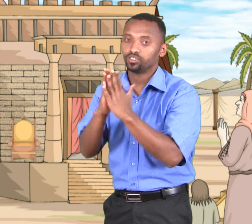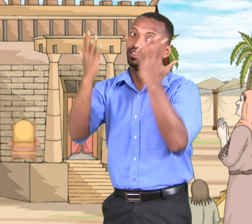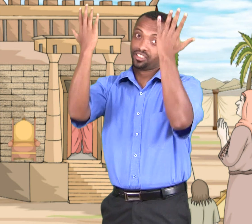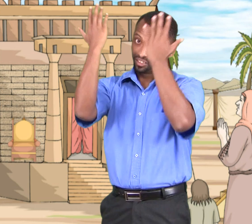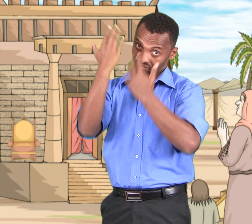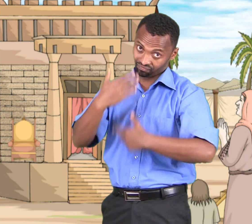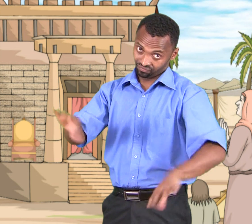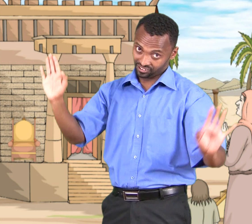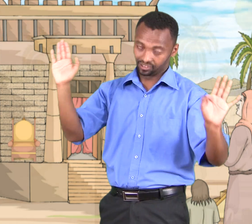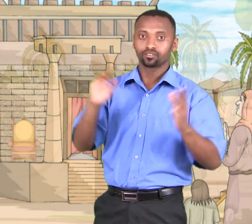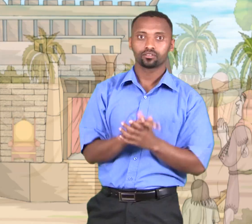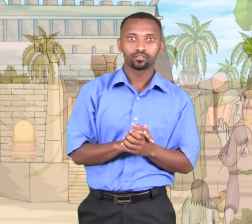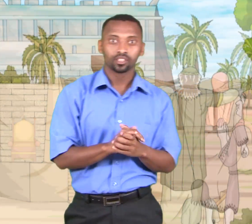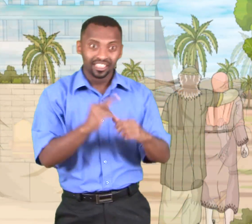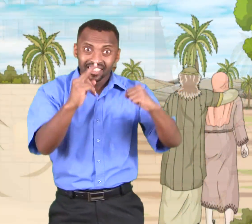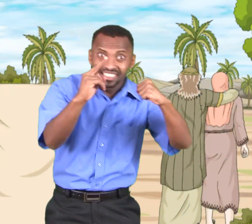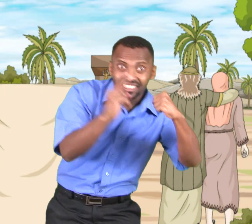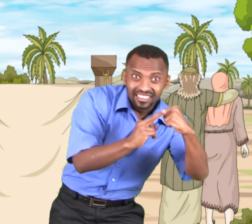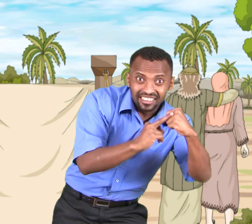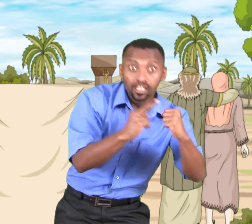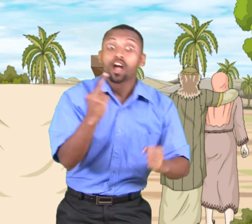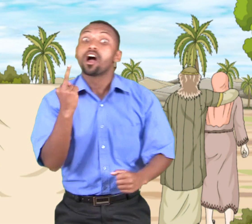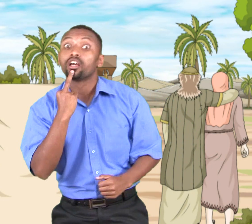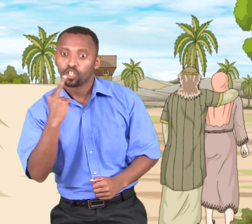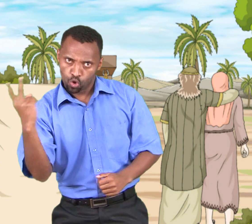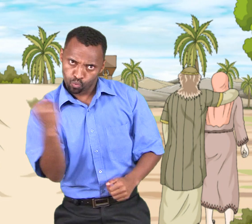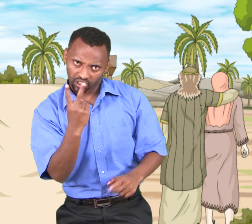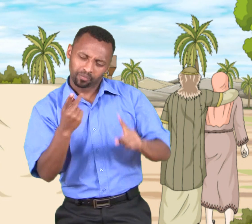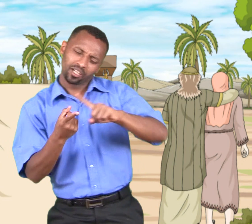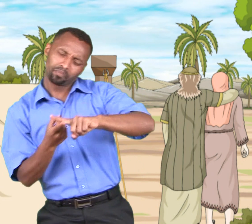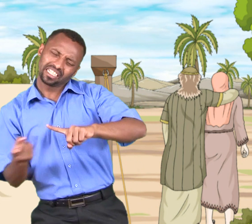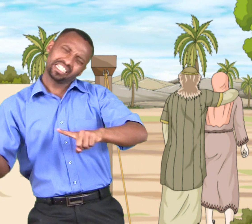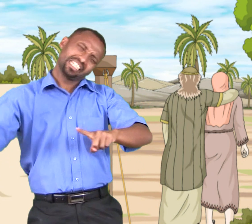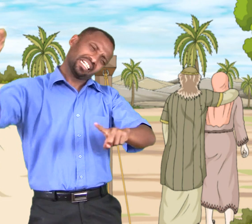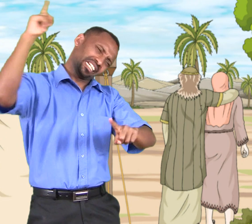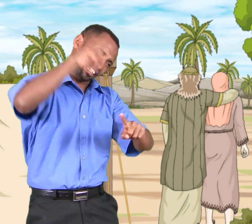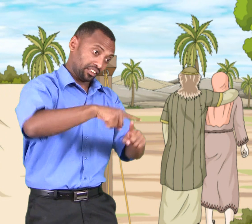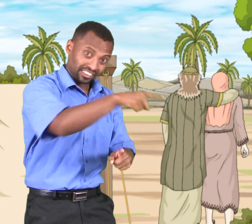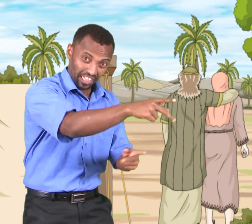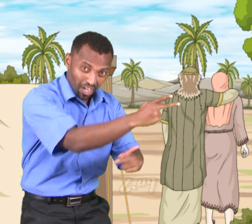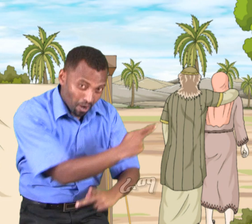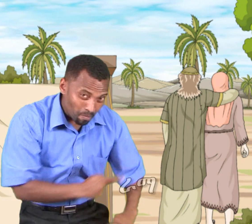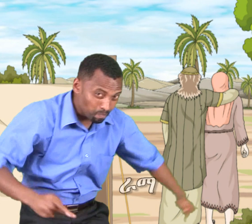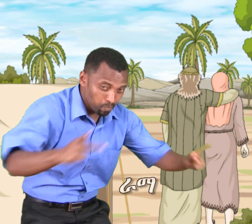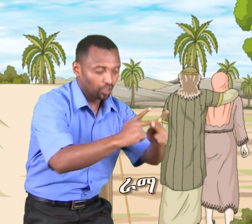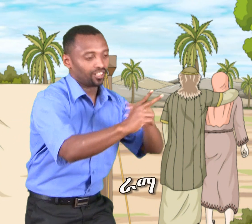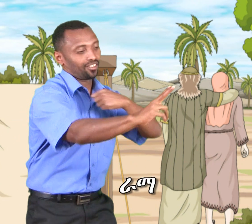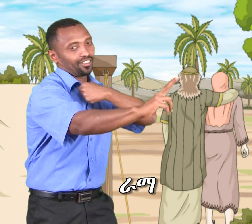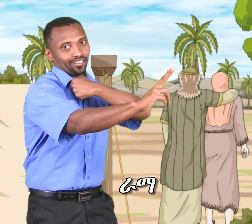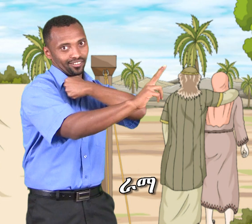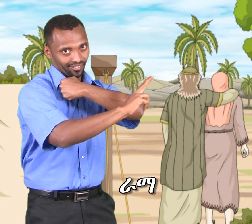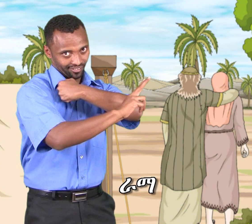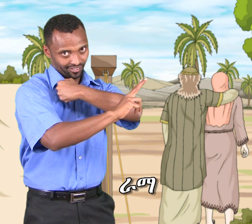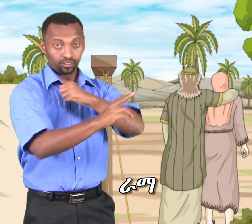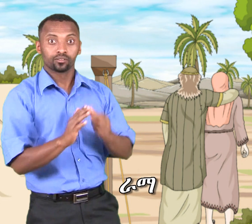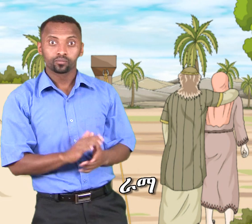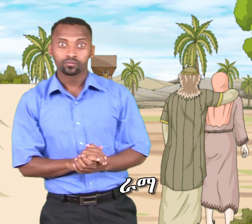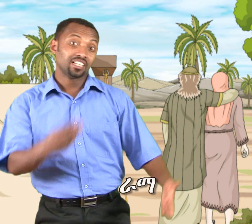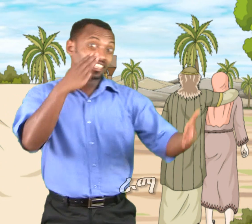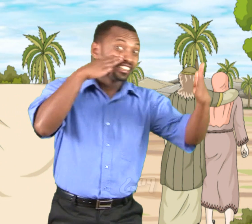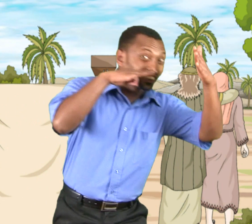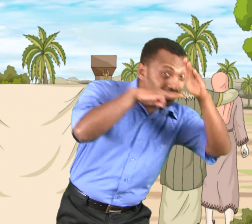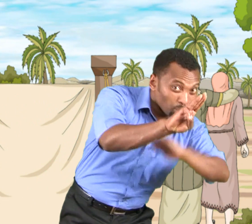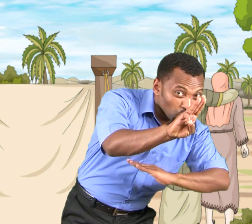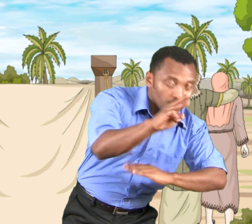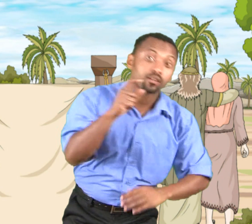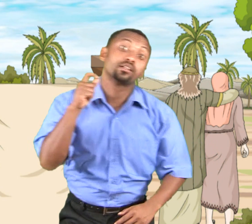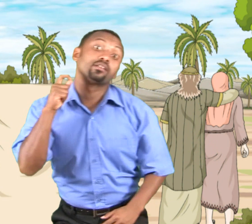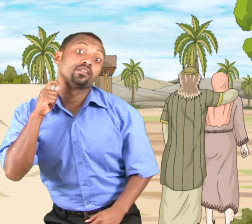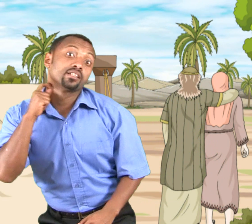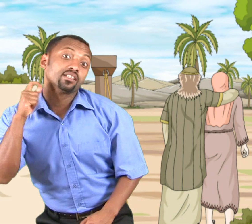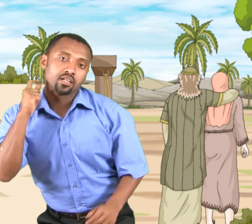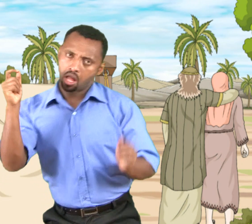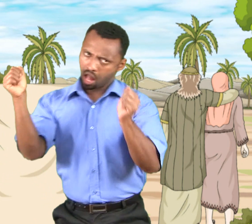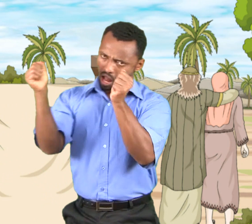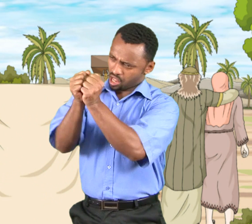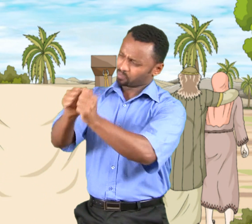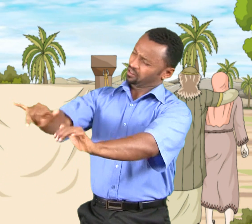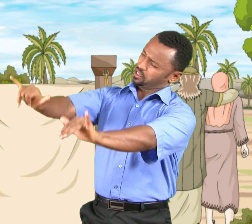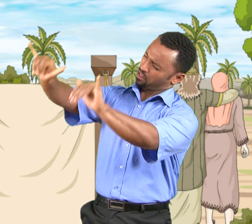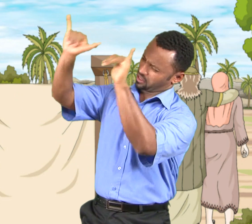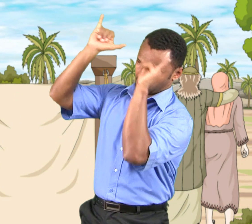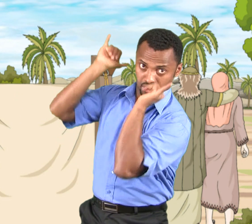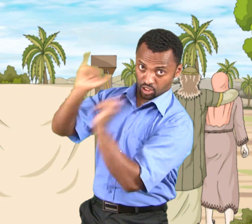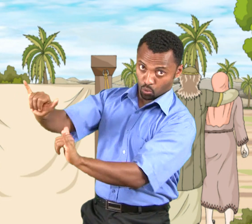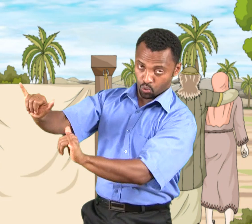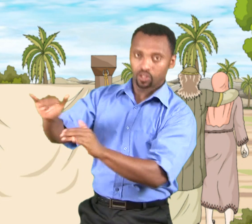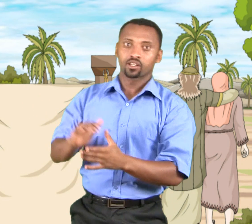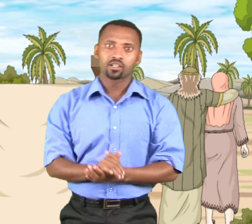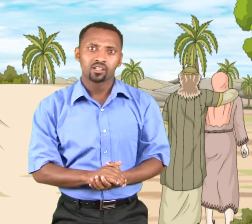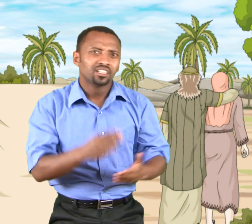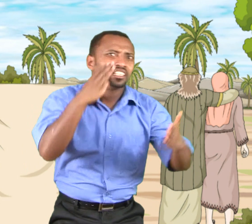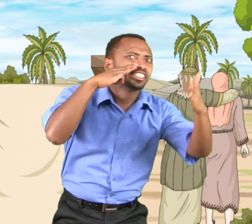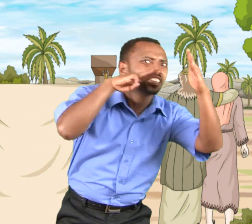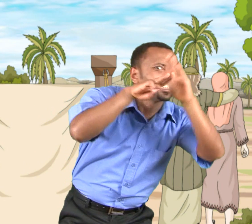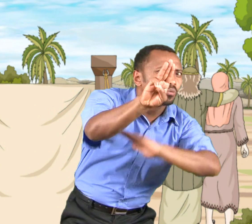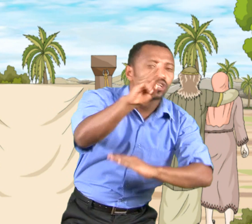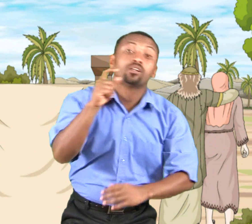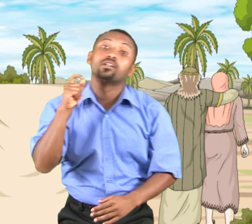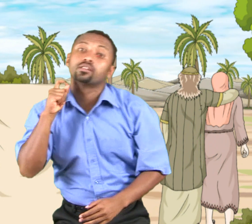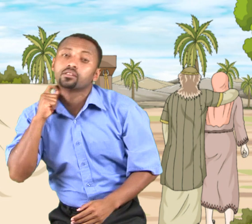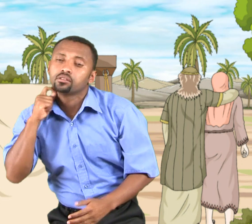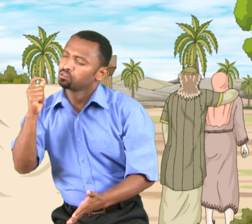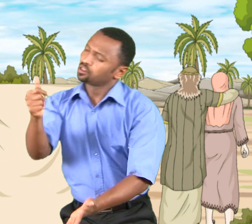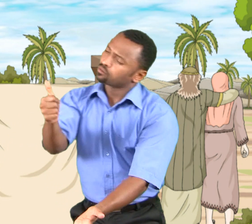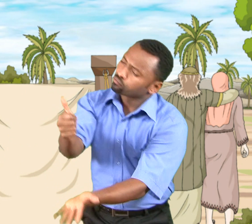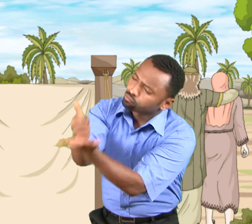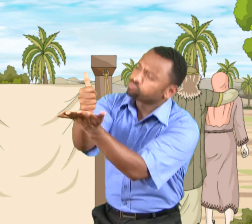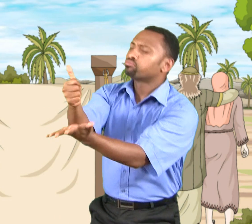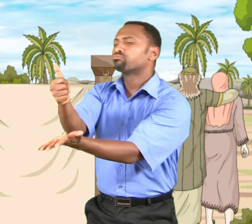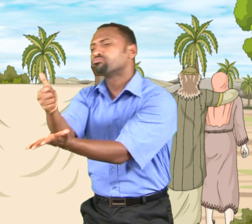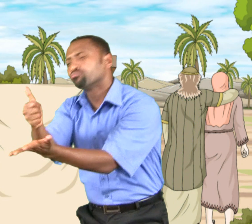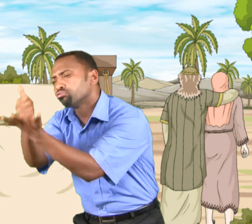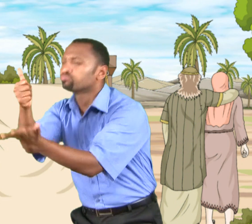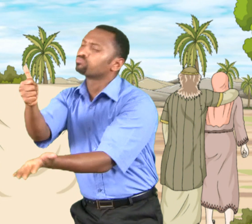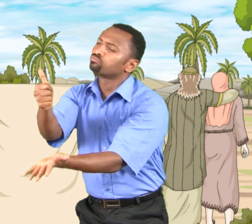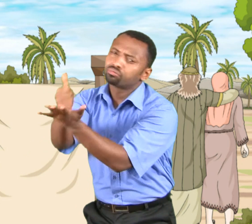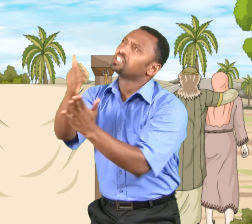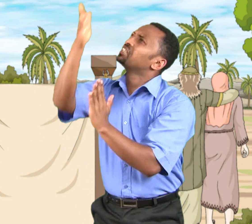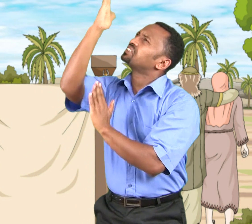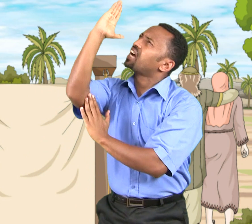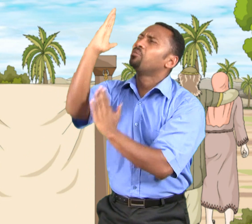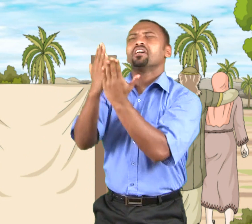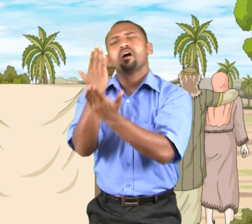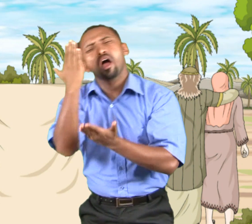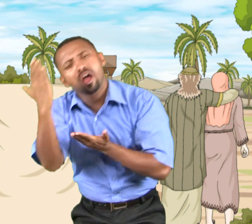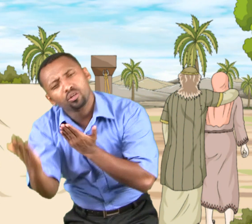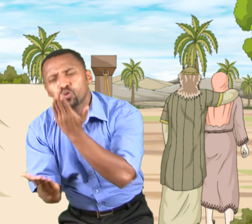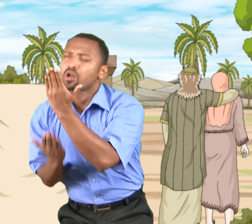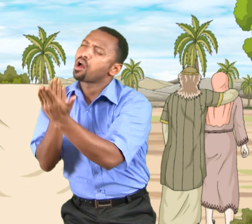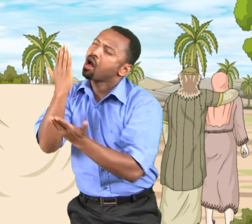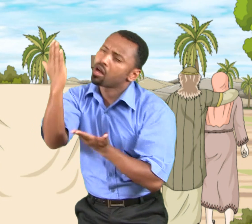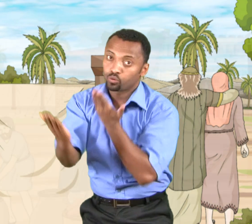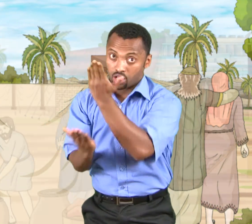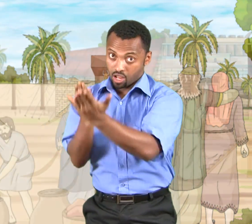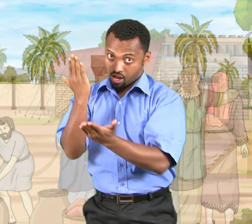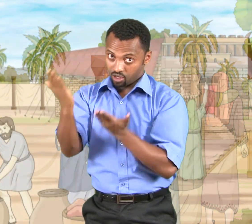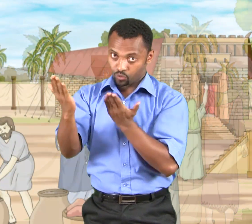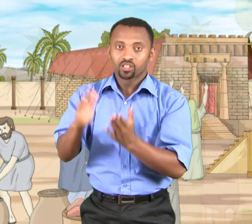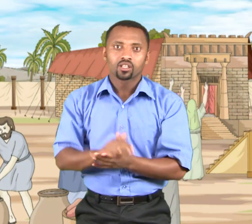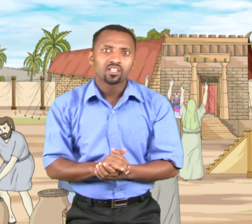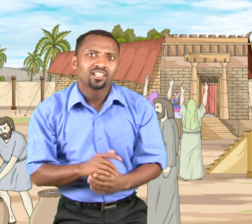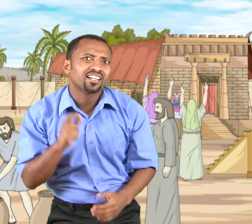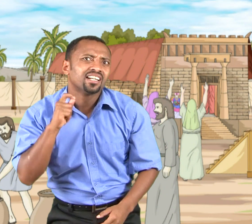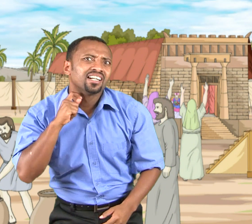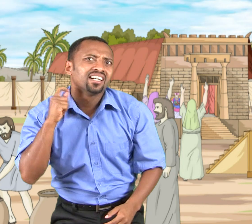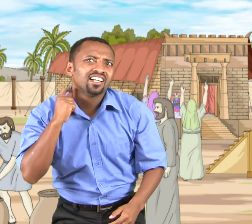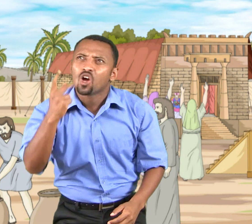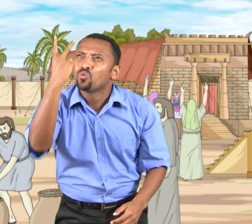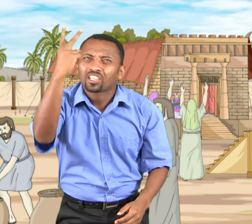Then Elkanah went home to Ramah, but the boy began ministering to the LORD before Eli the priest.